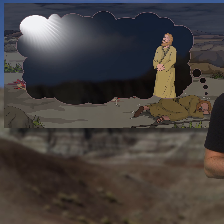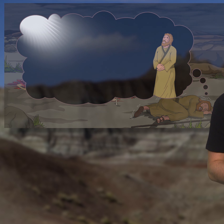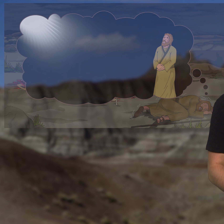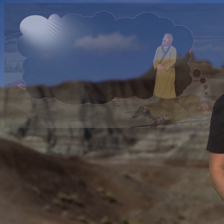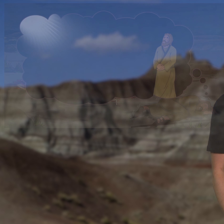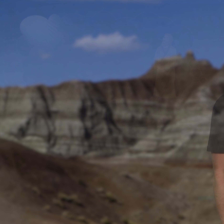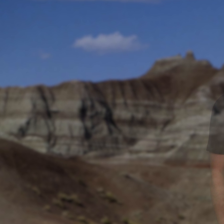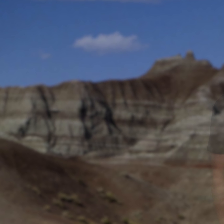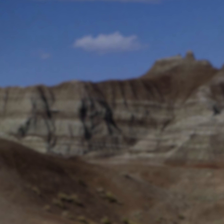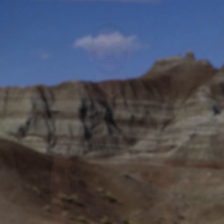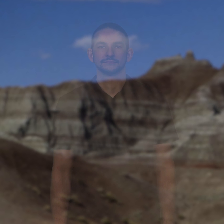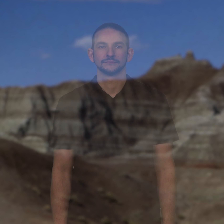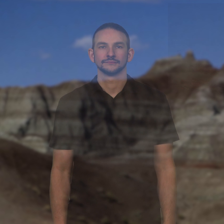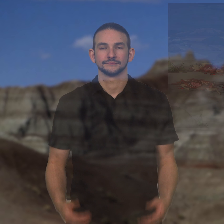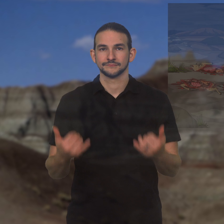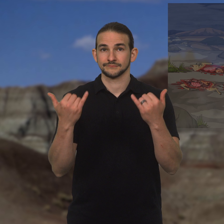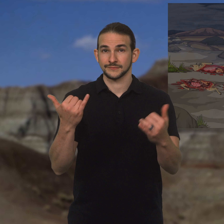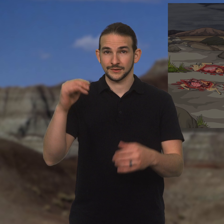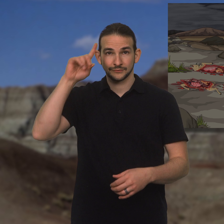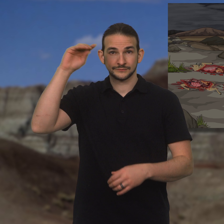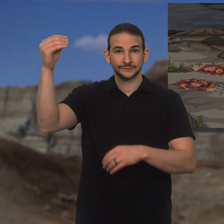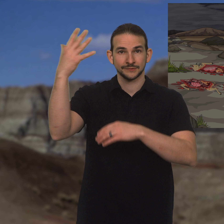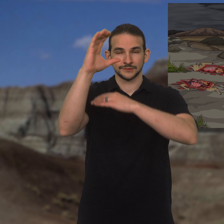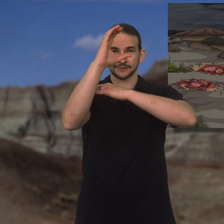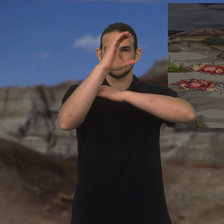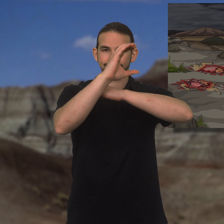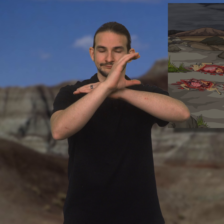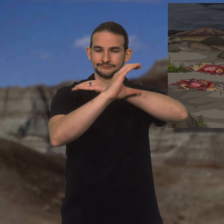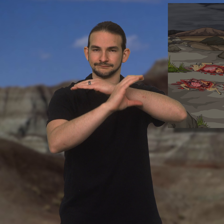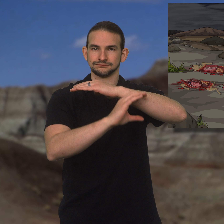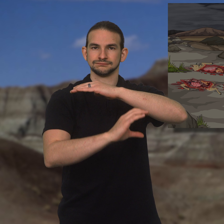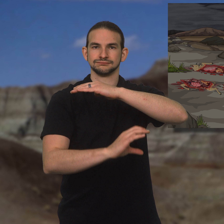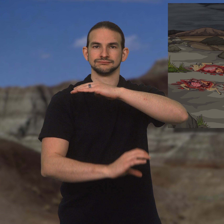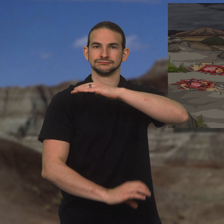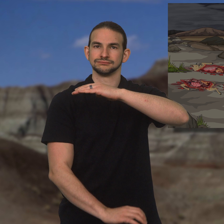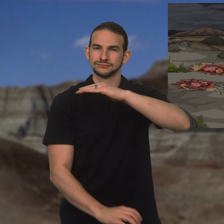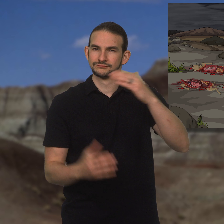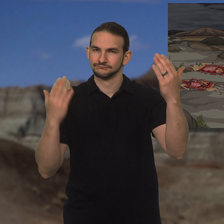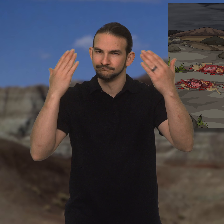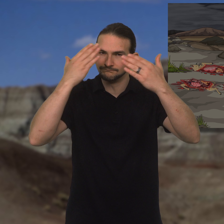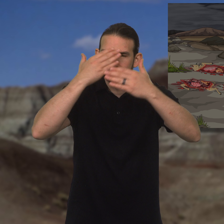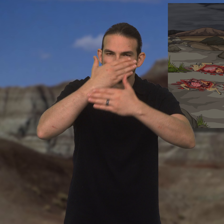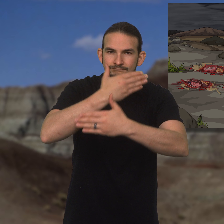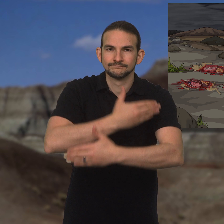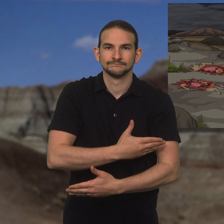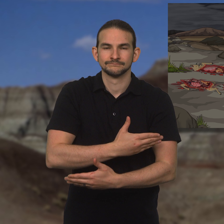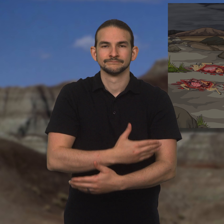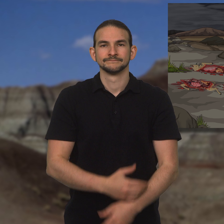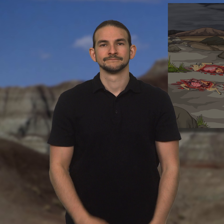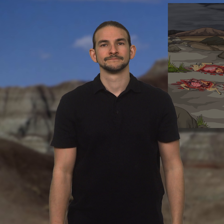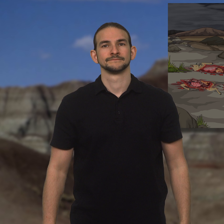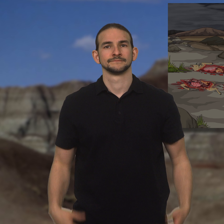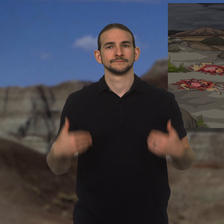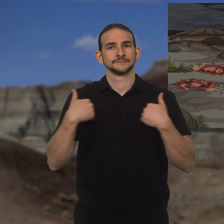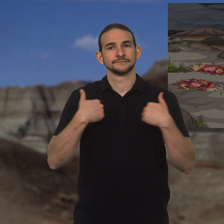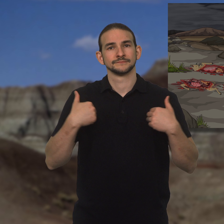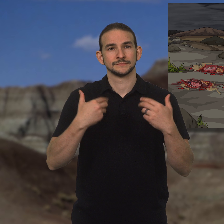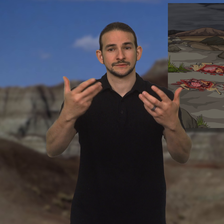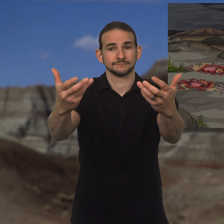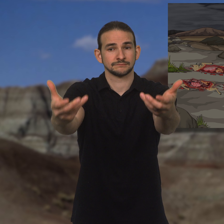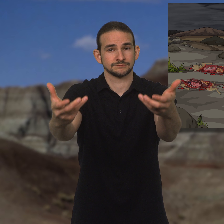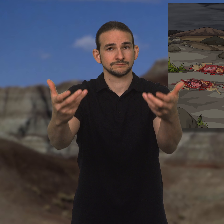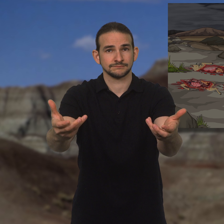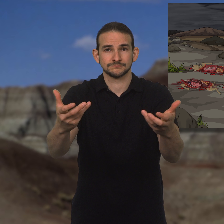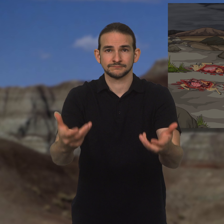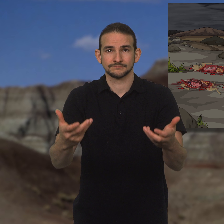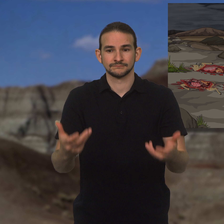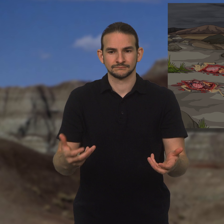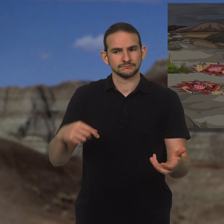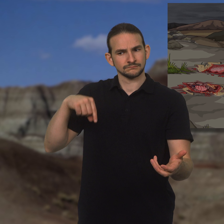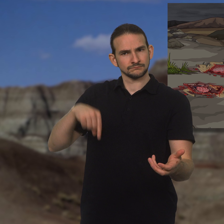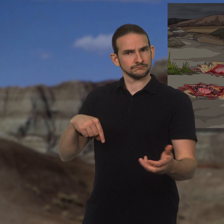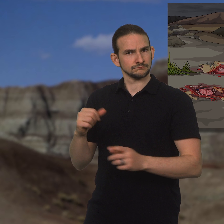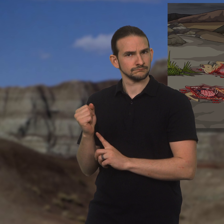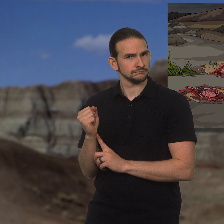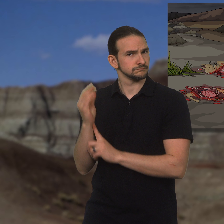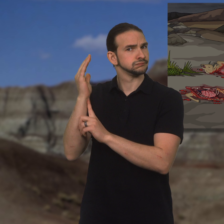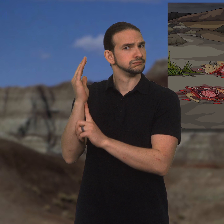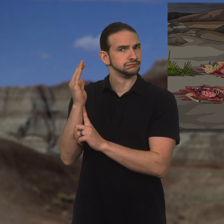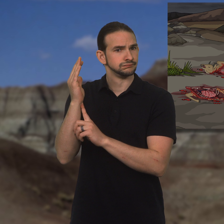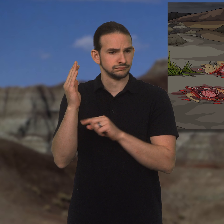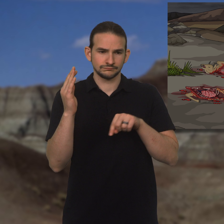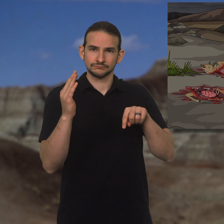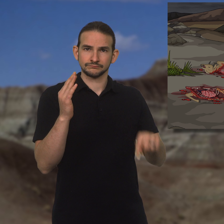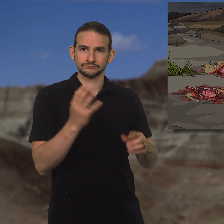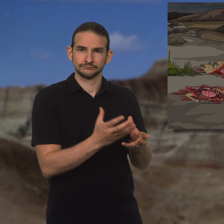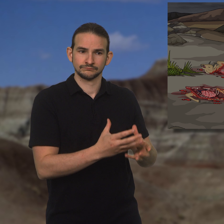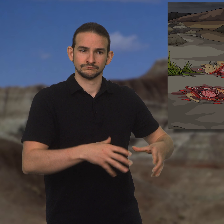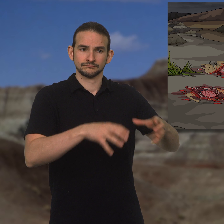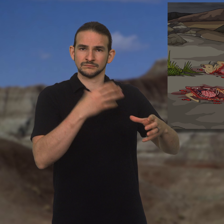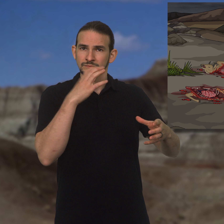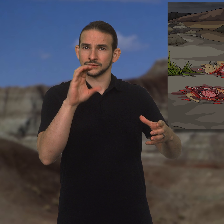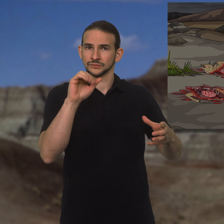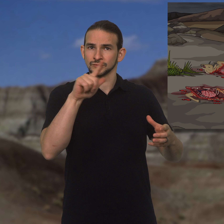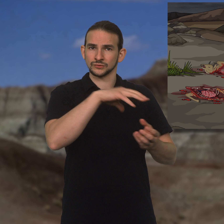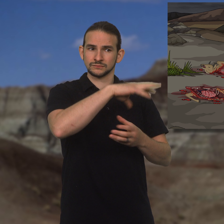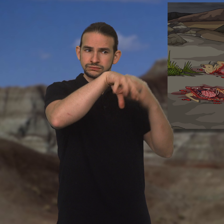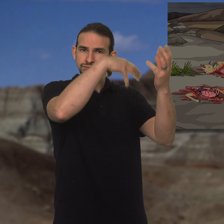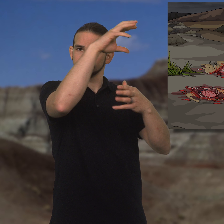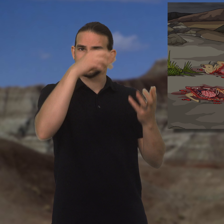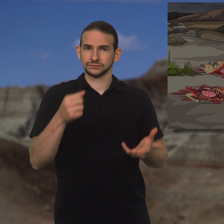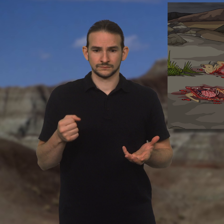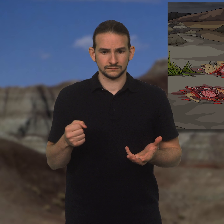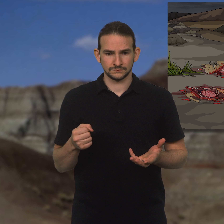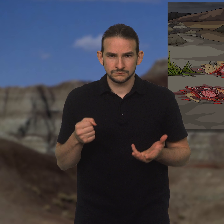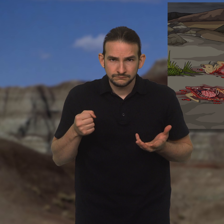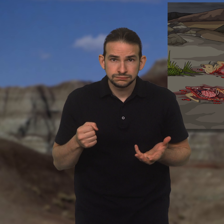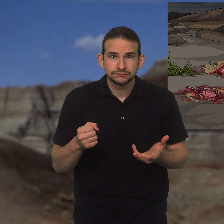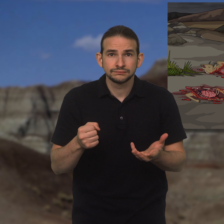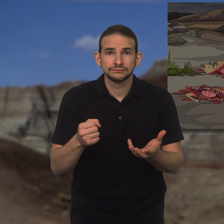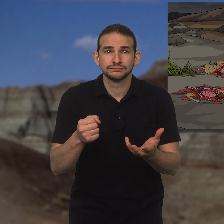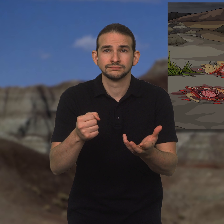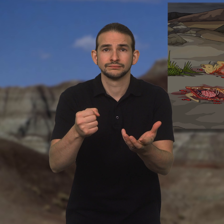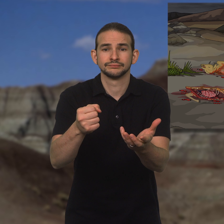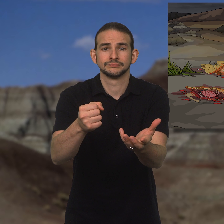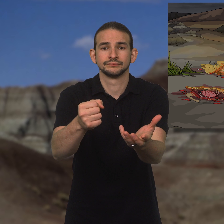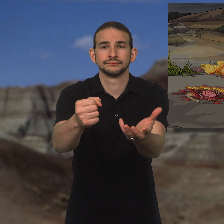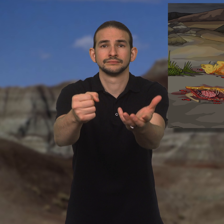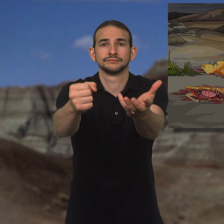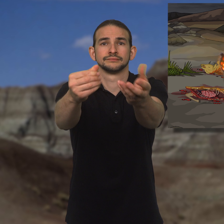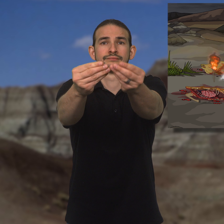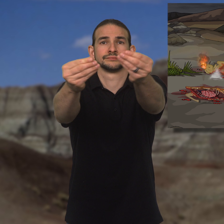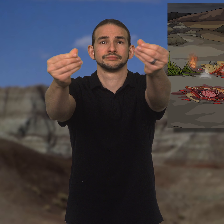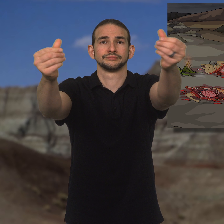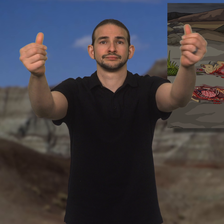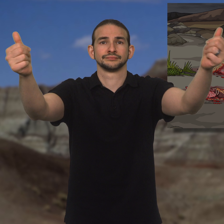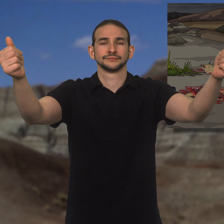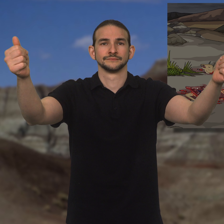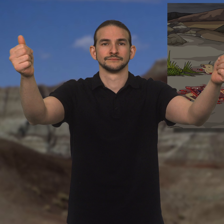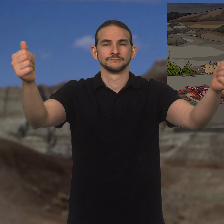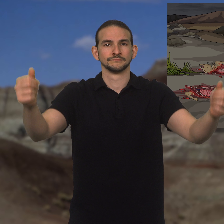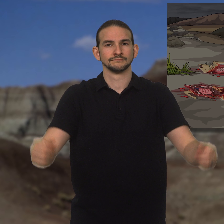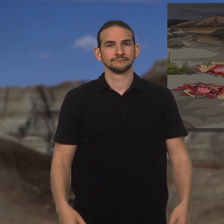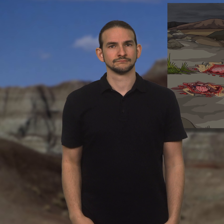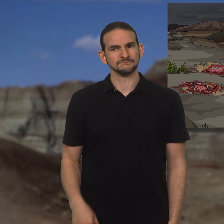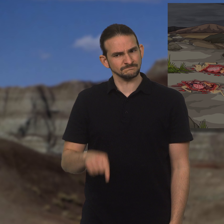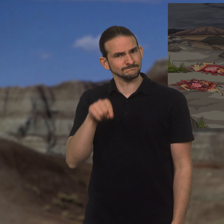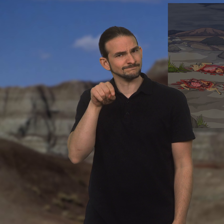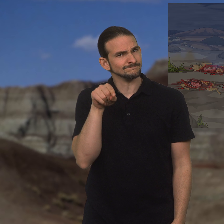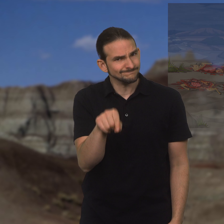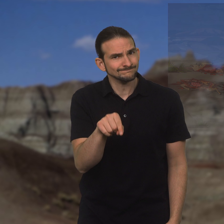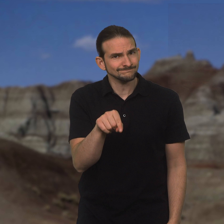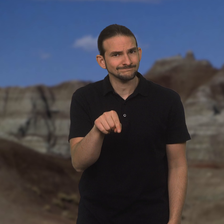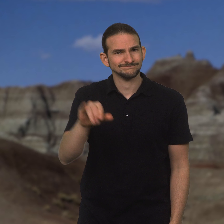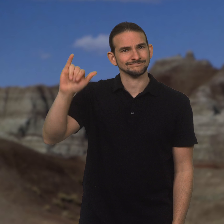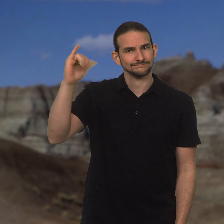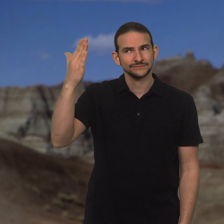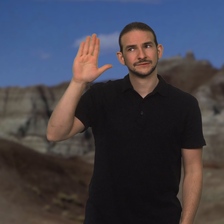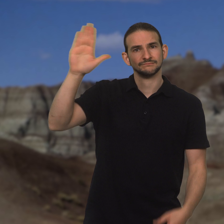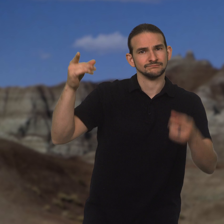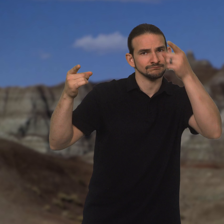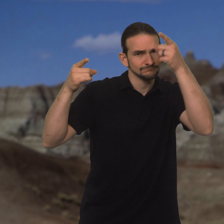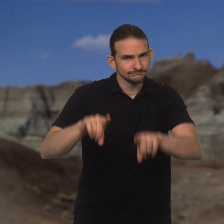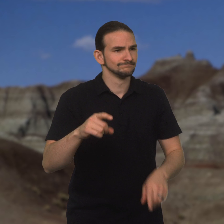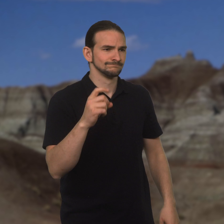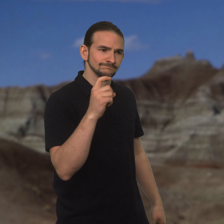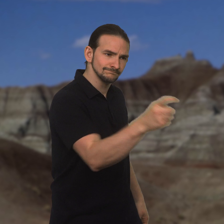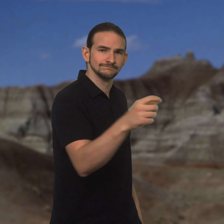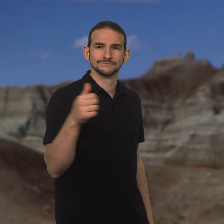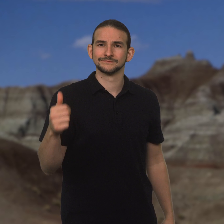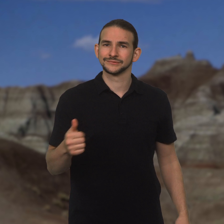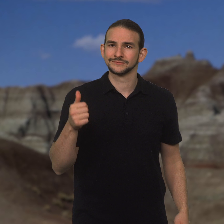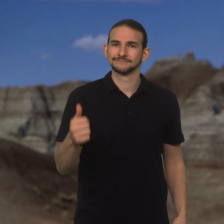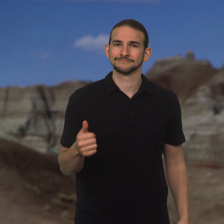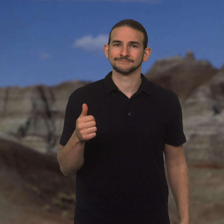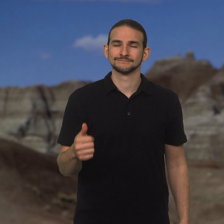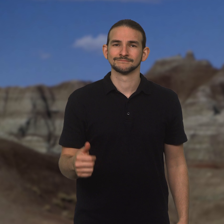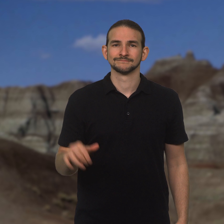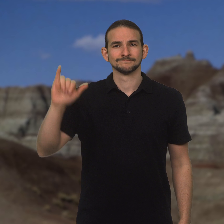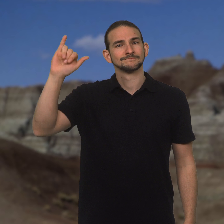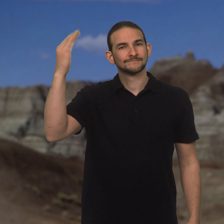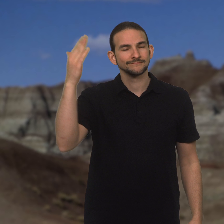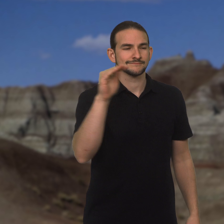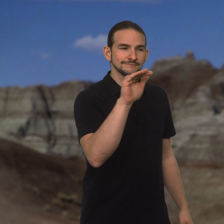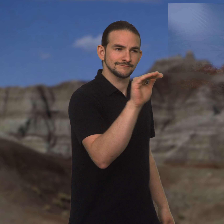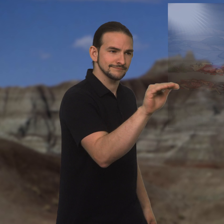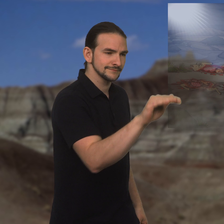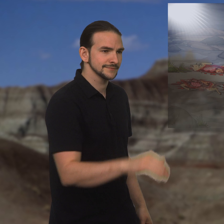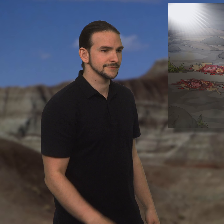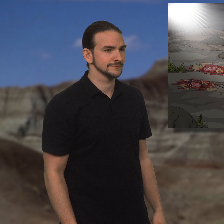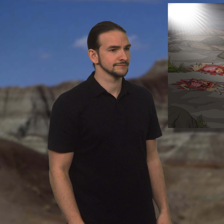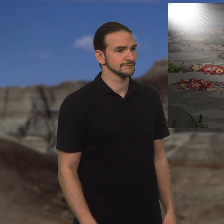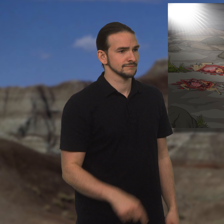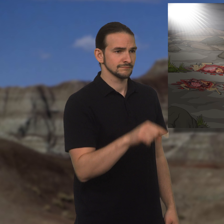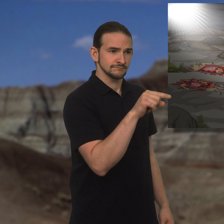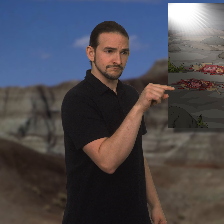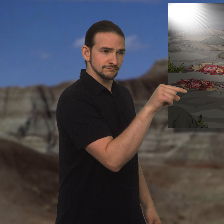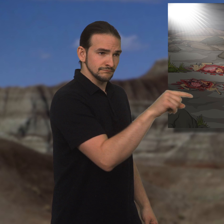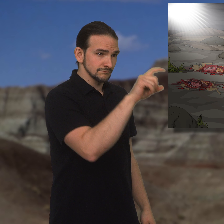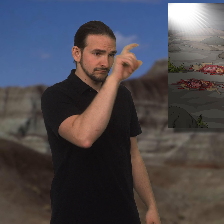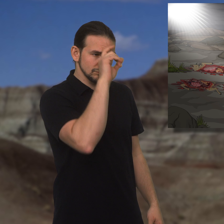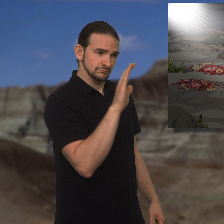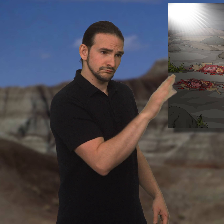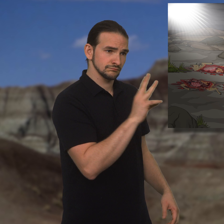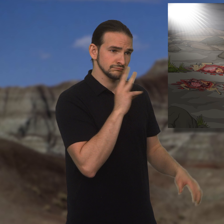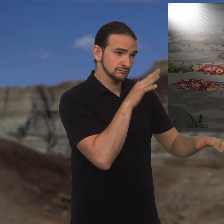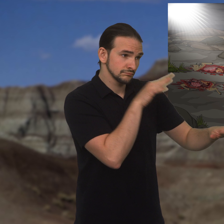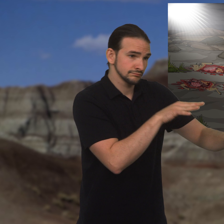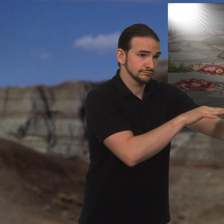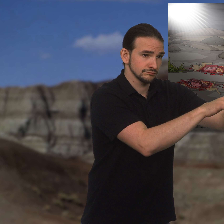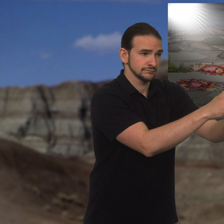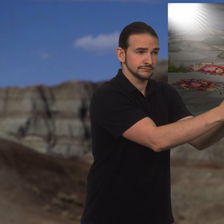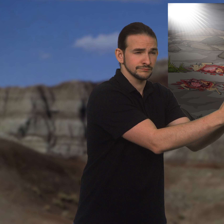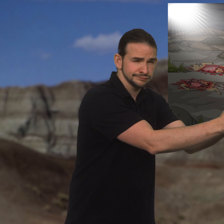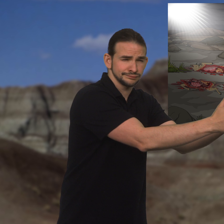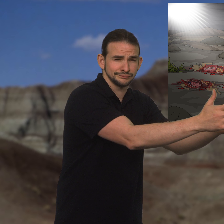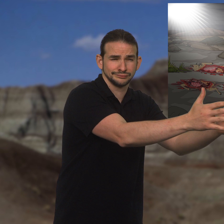When the sun had set and darkness had fallen, behold, a smoking firepot and a flaming torch appeared and passed between the halves of the carcasses.